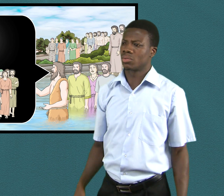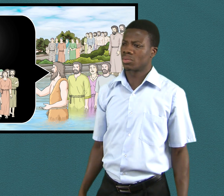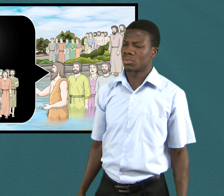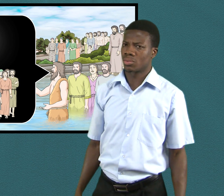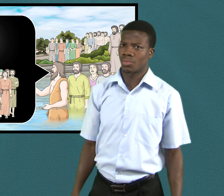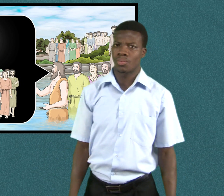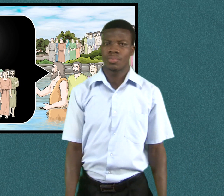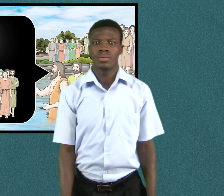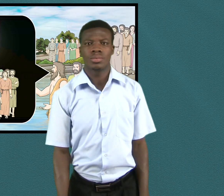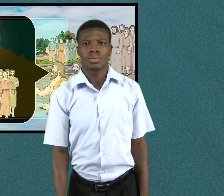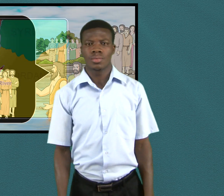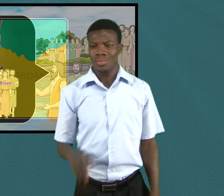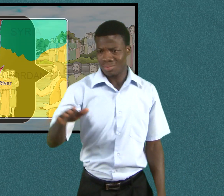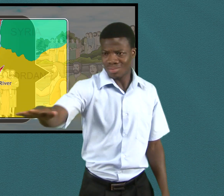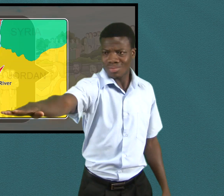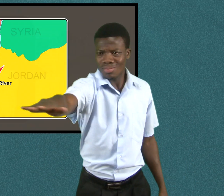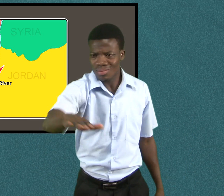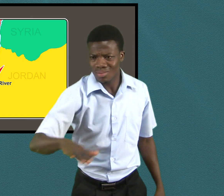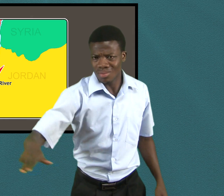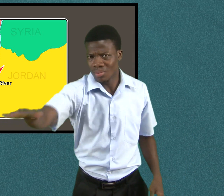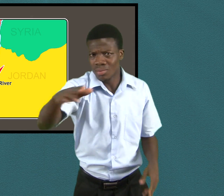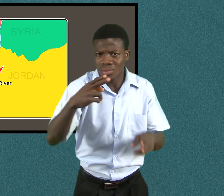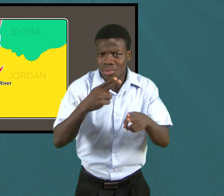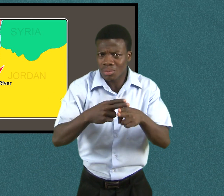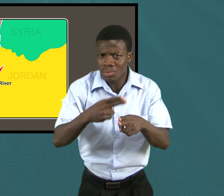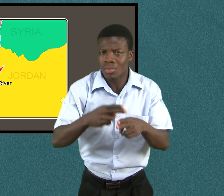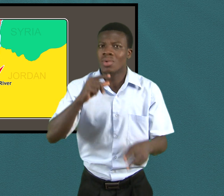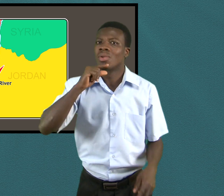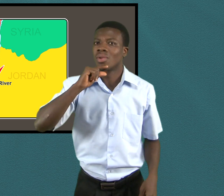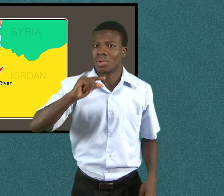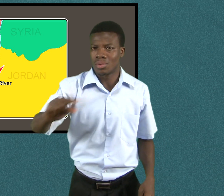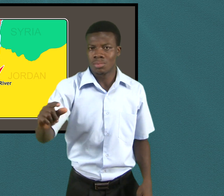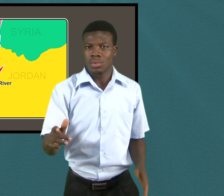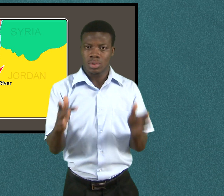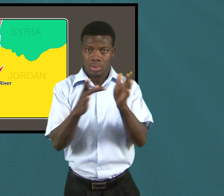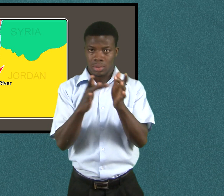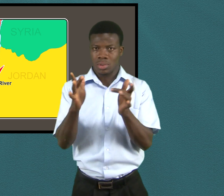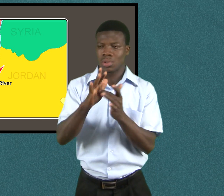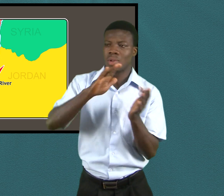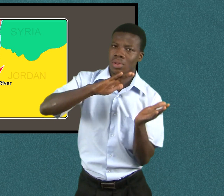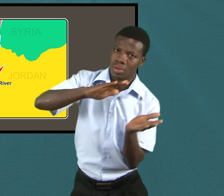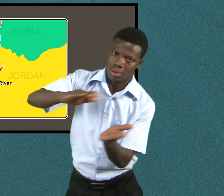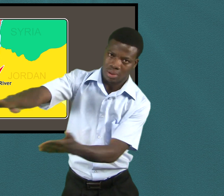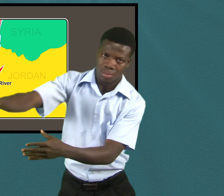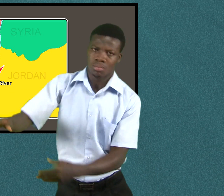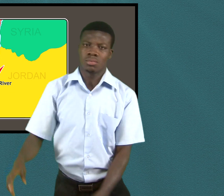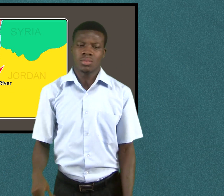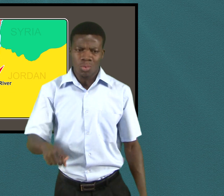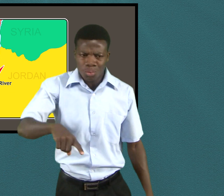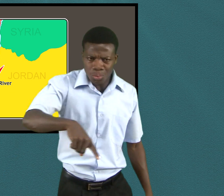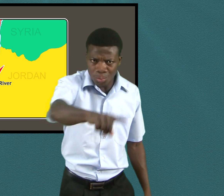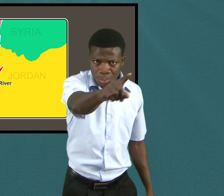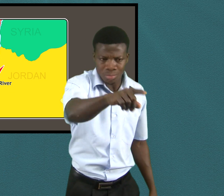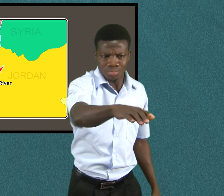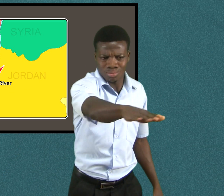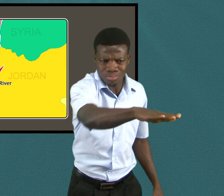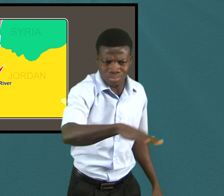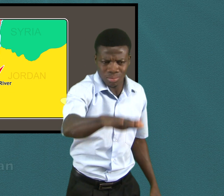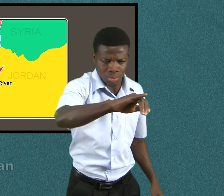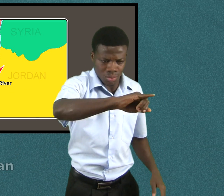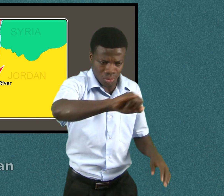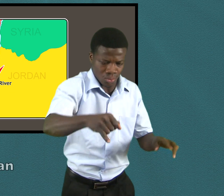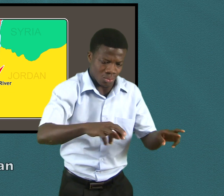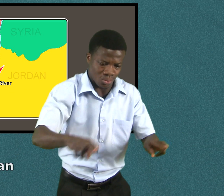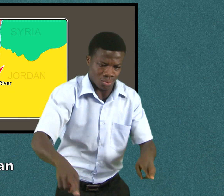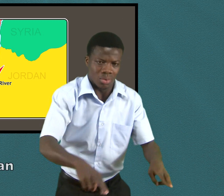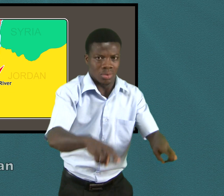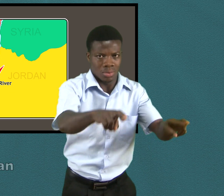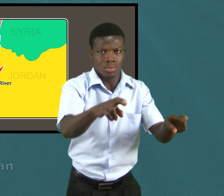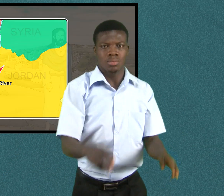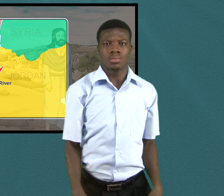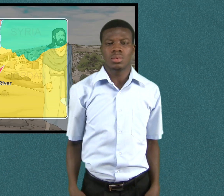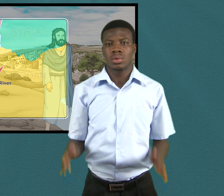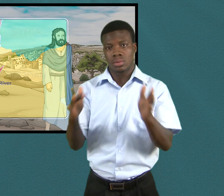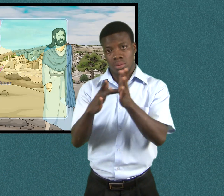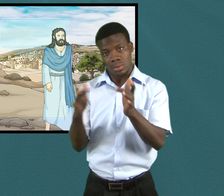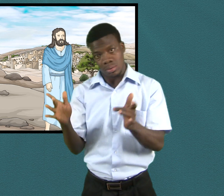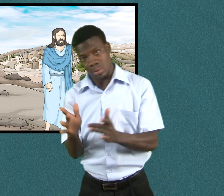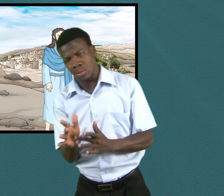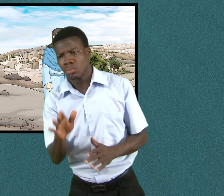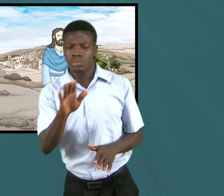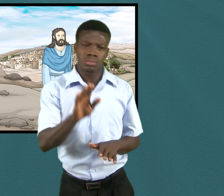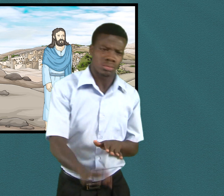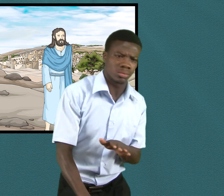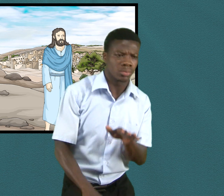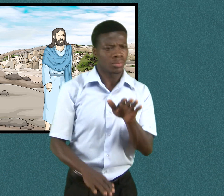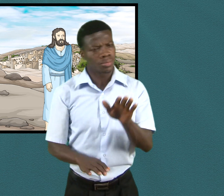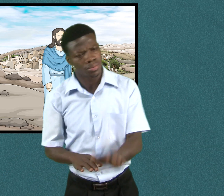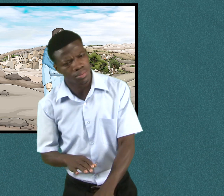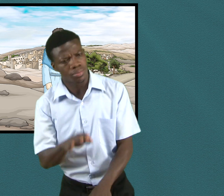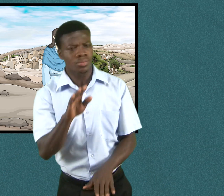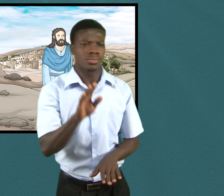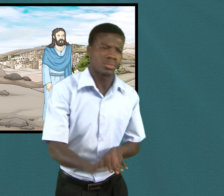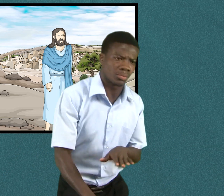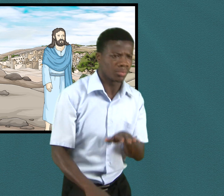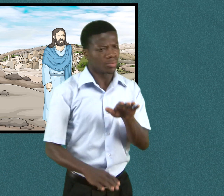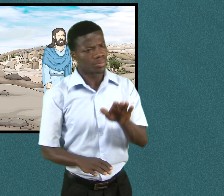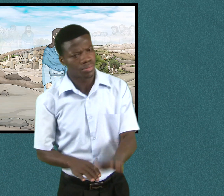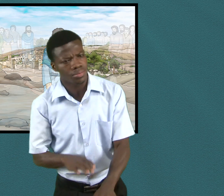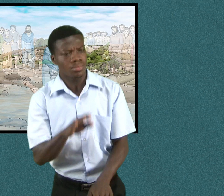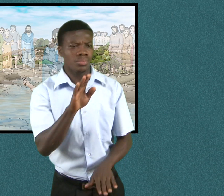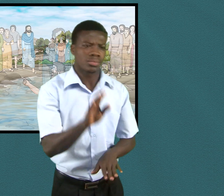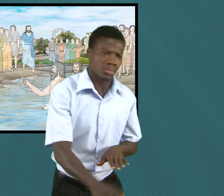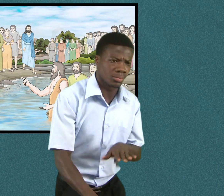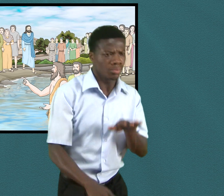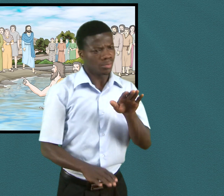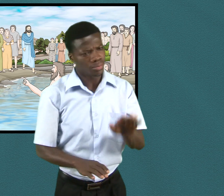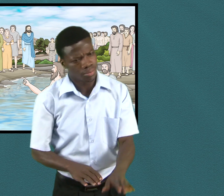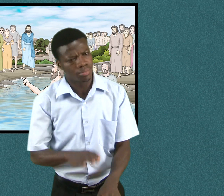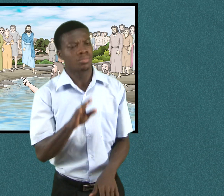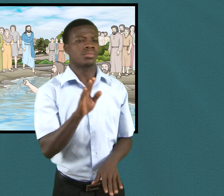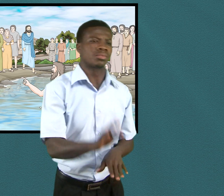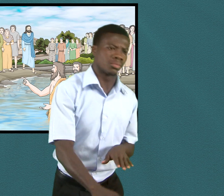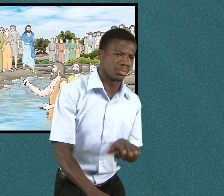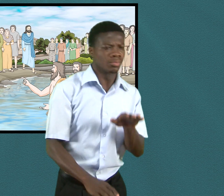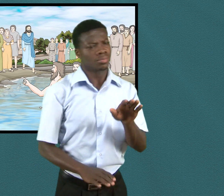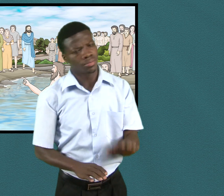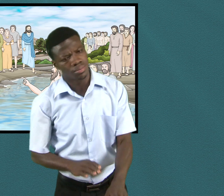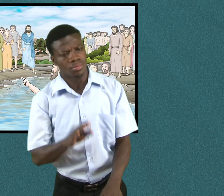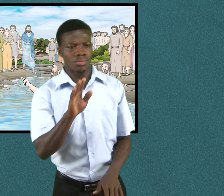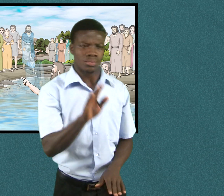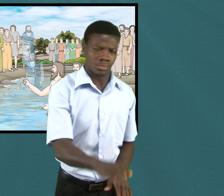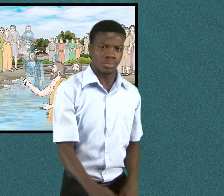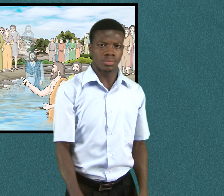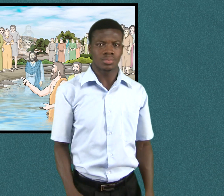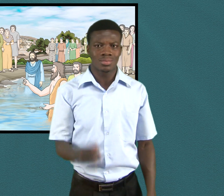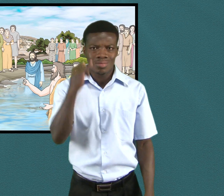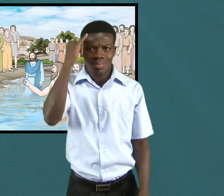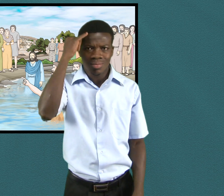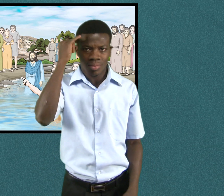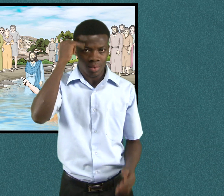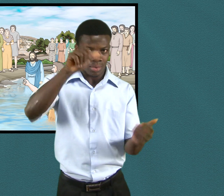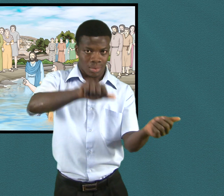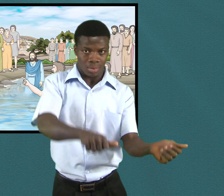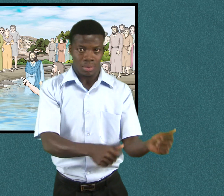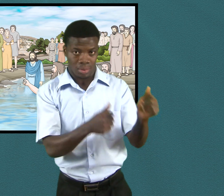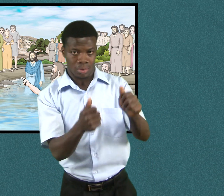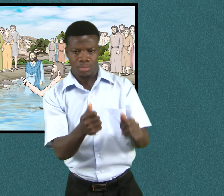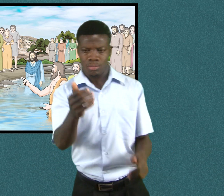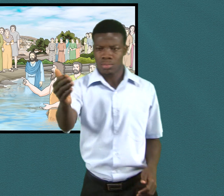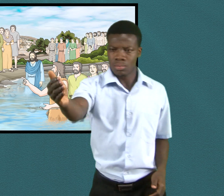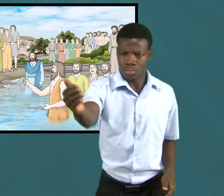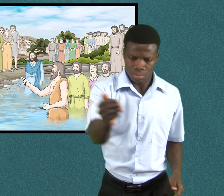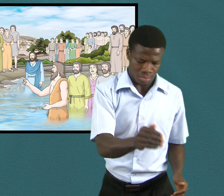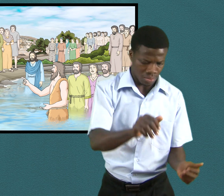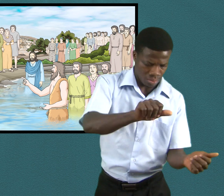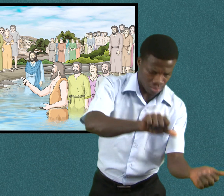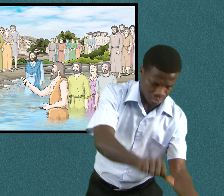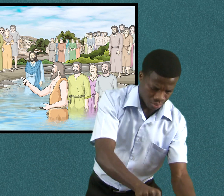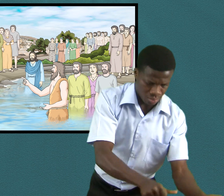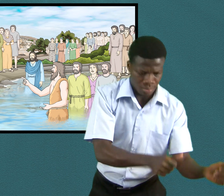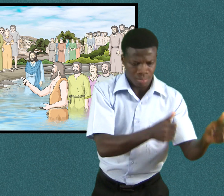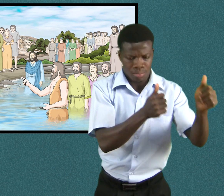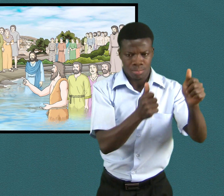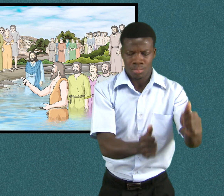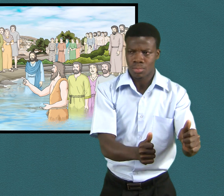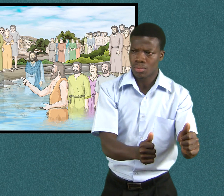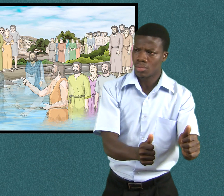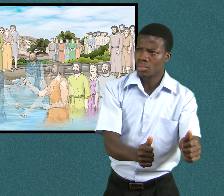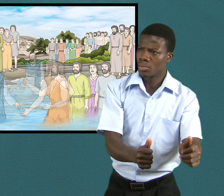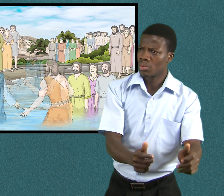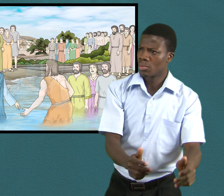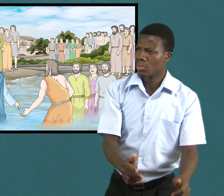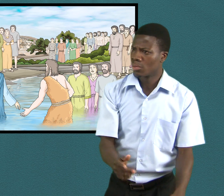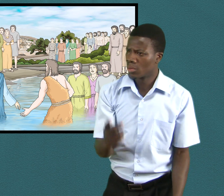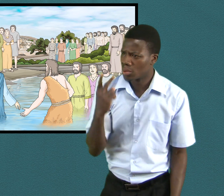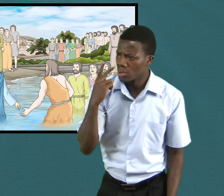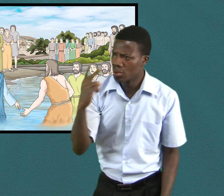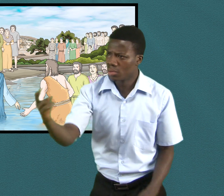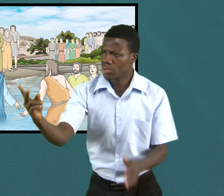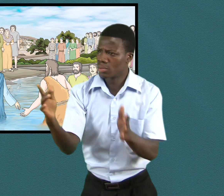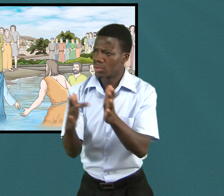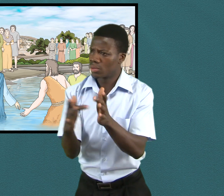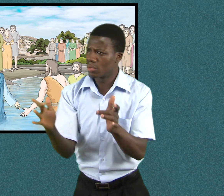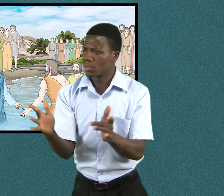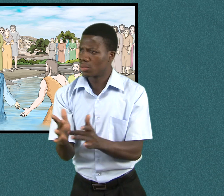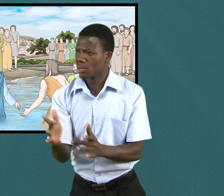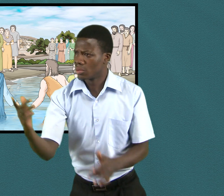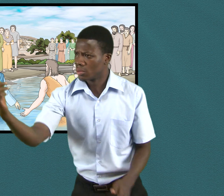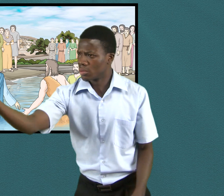At that time Jesus came from Galilee to the Jordan to be baptized by John.